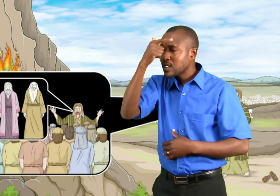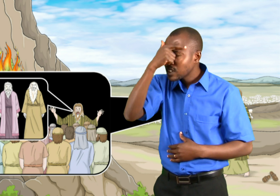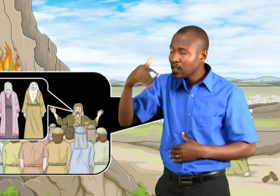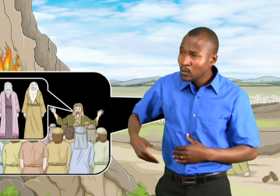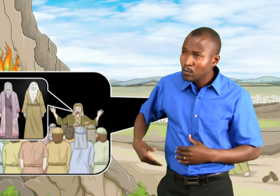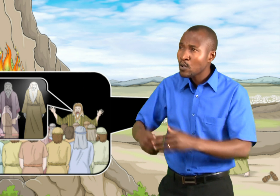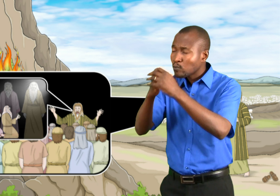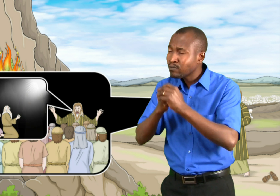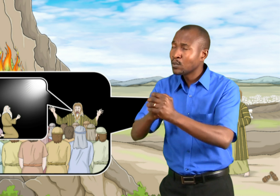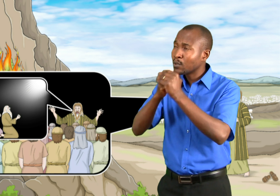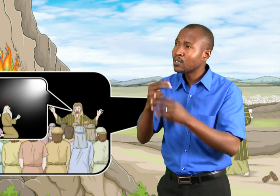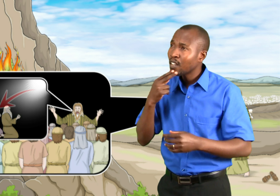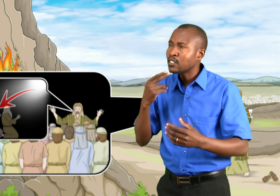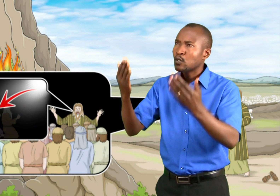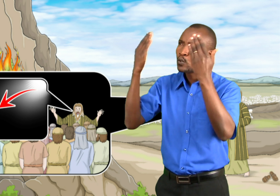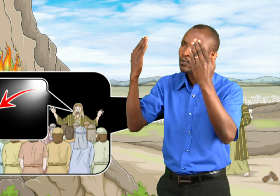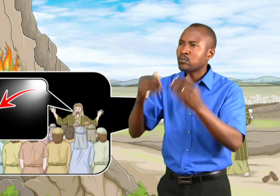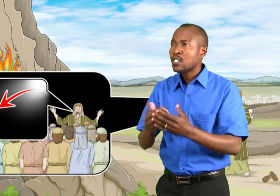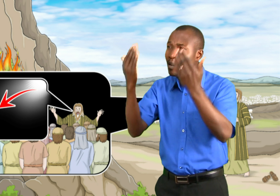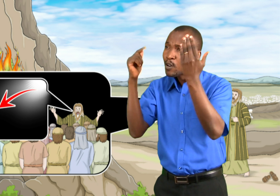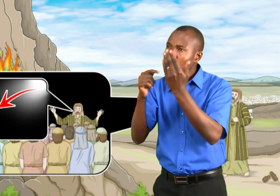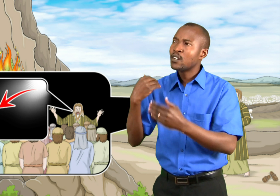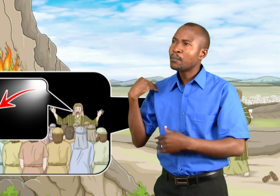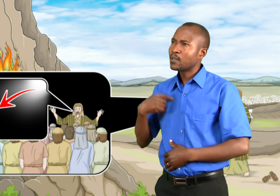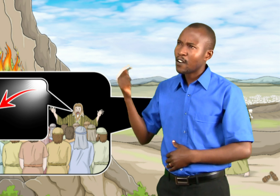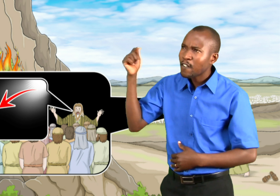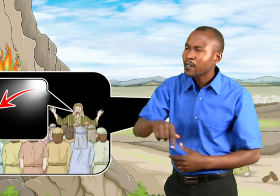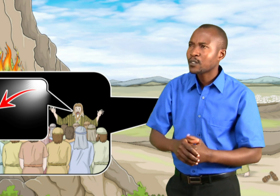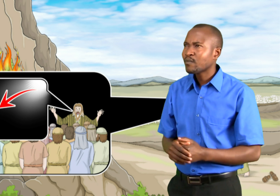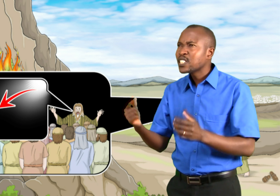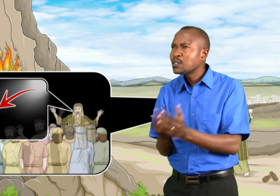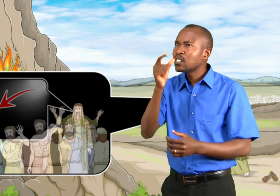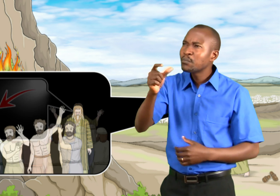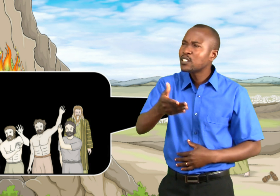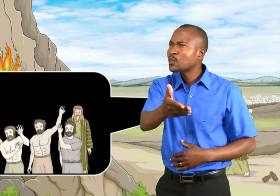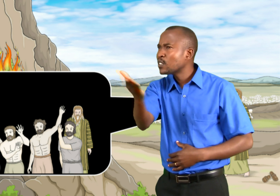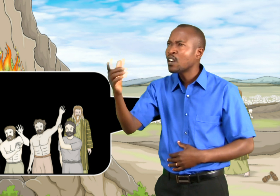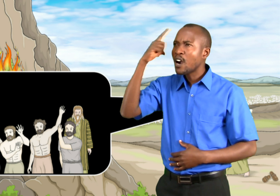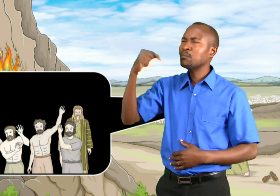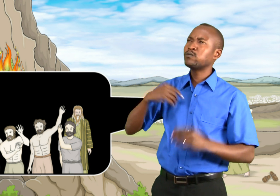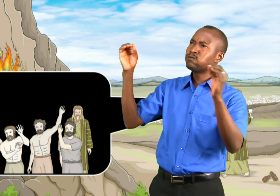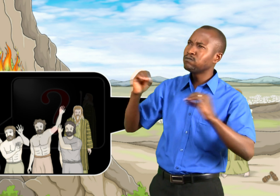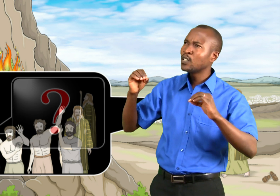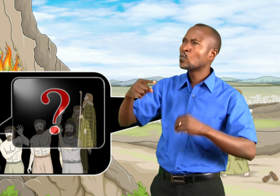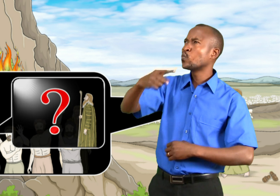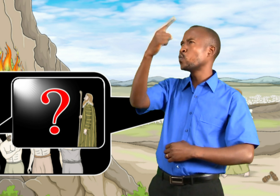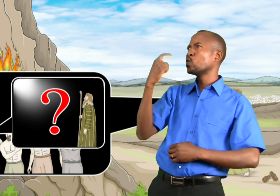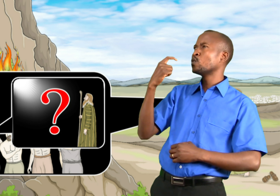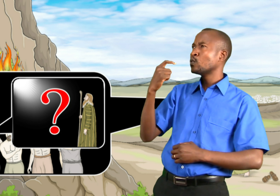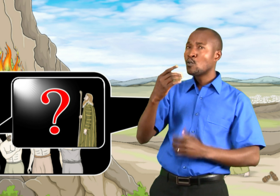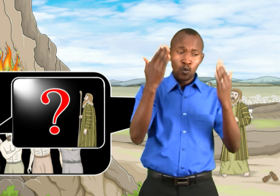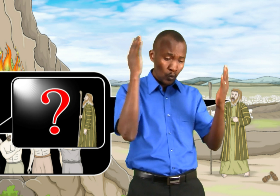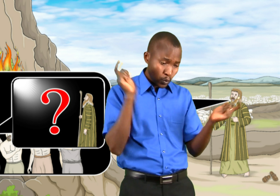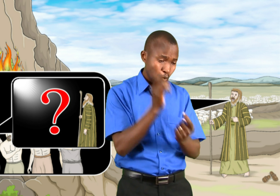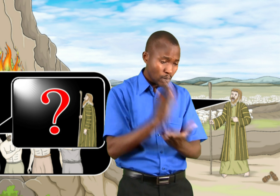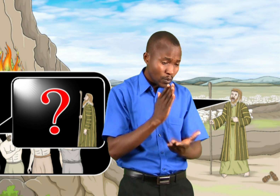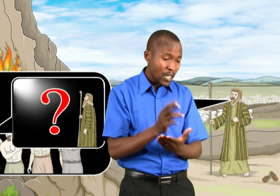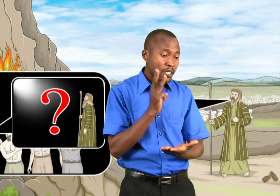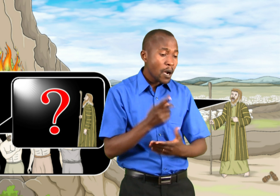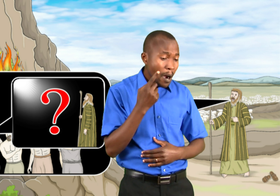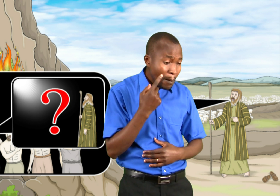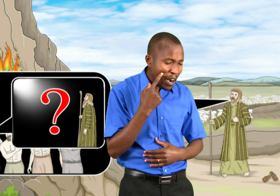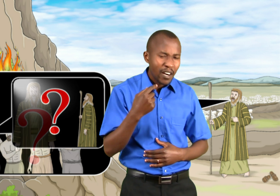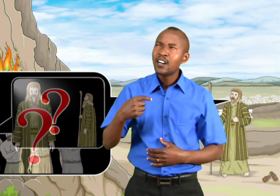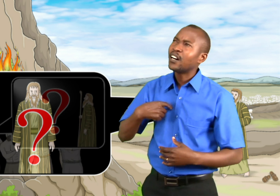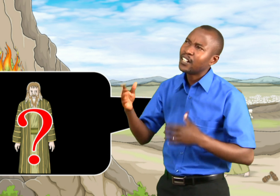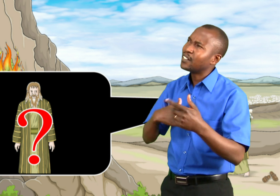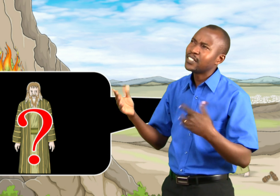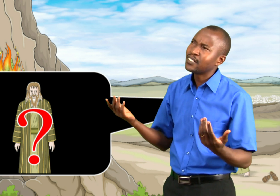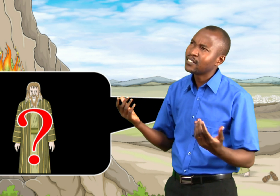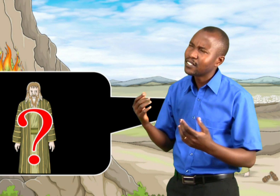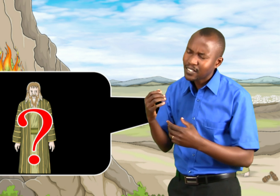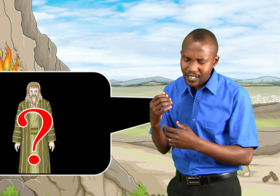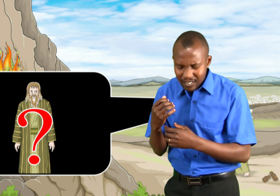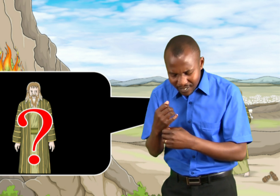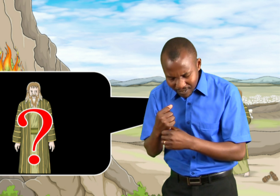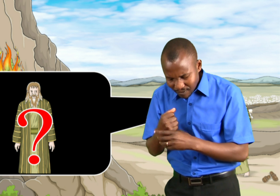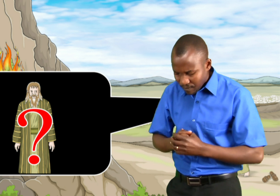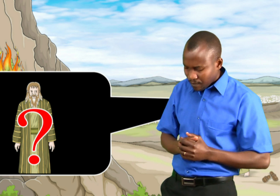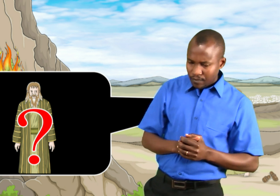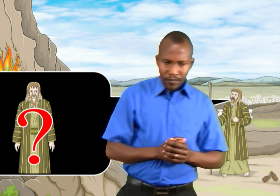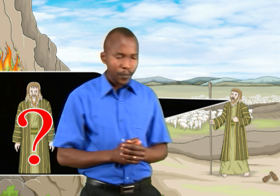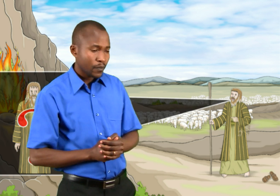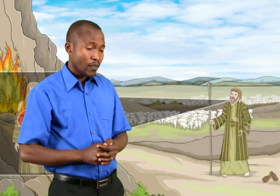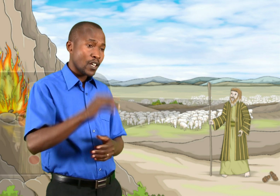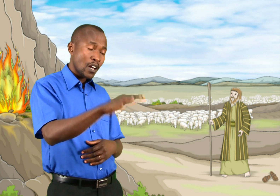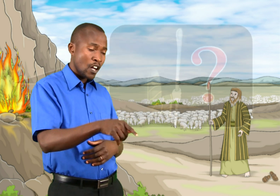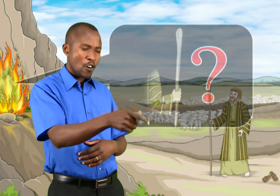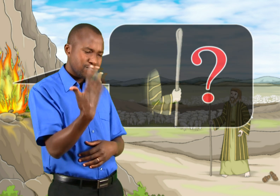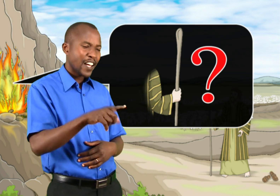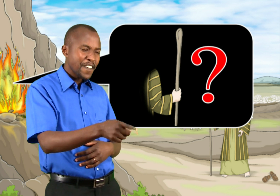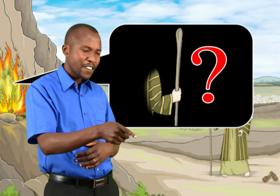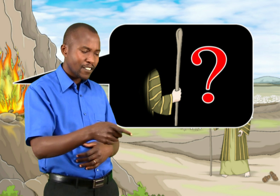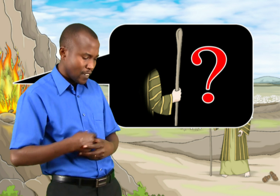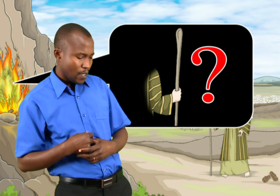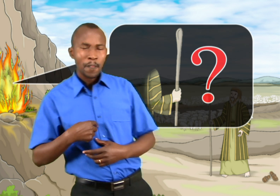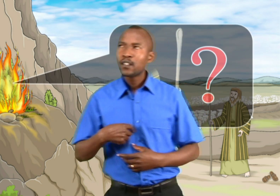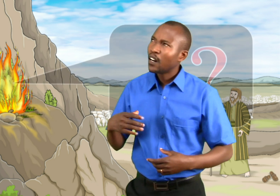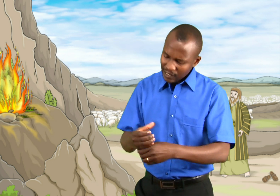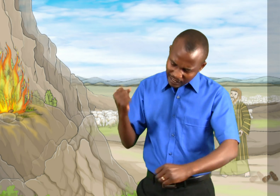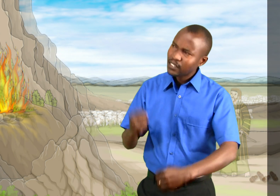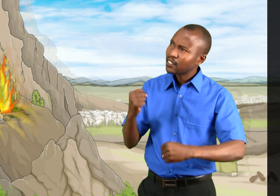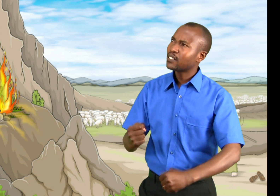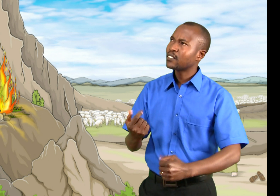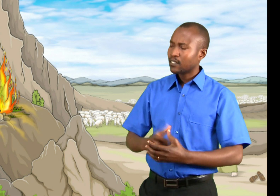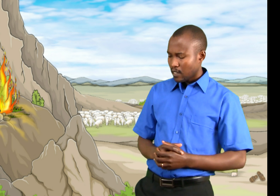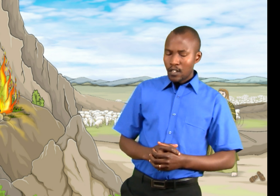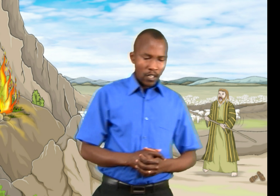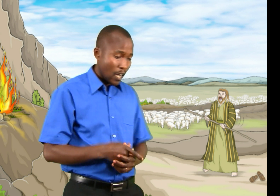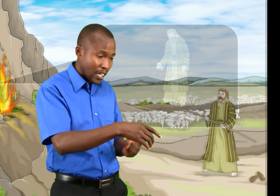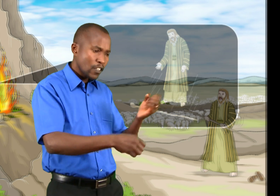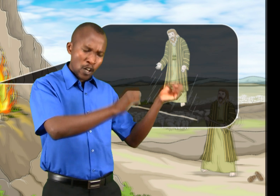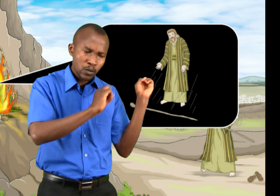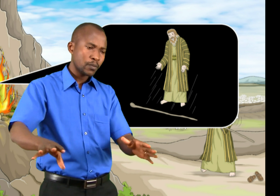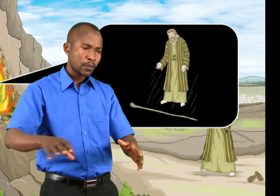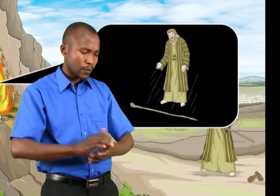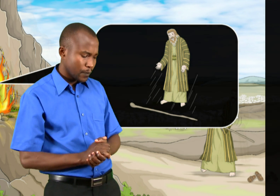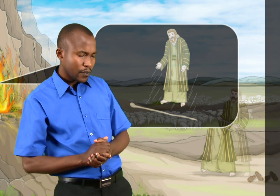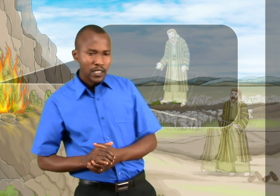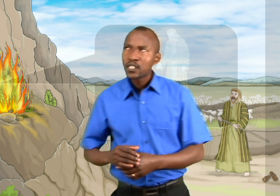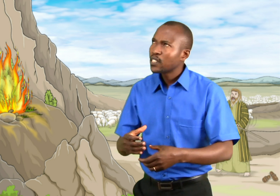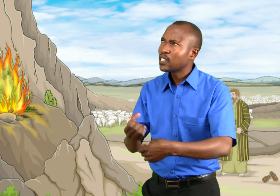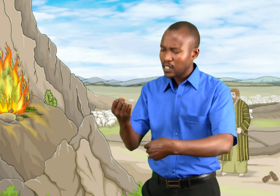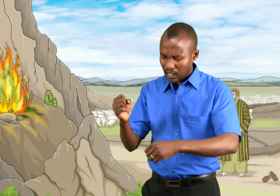For they may say, ‘The LORD has not appeared to you.’” And the LORD asked him, “What is that in your hand?”